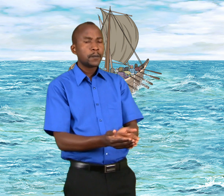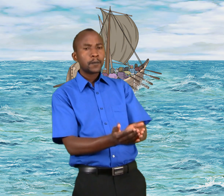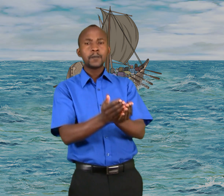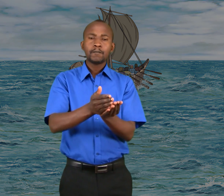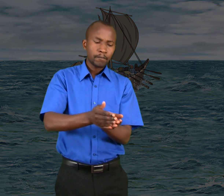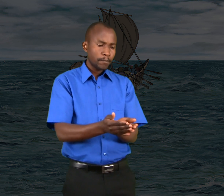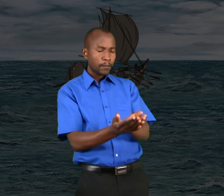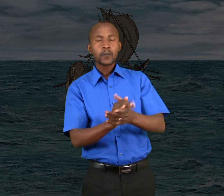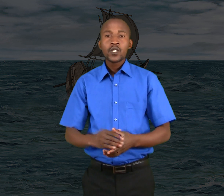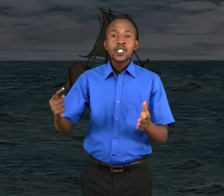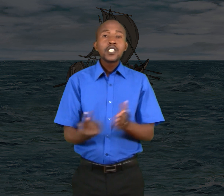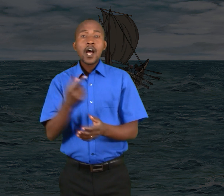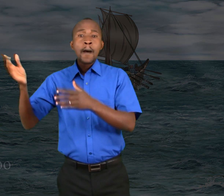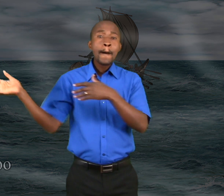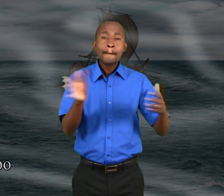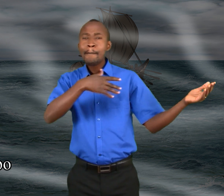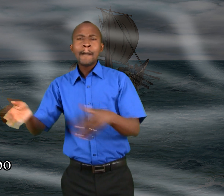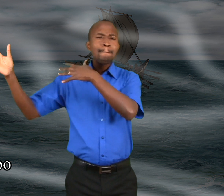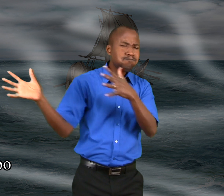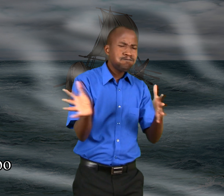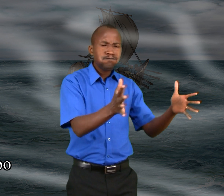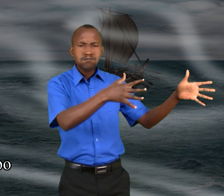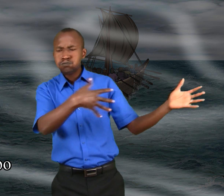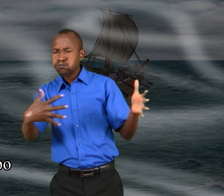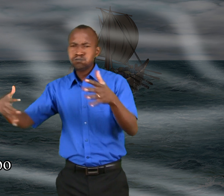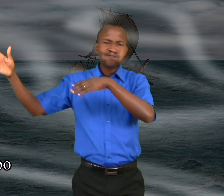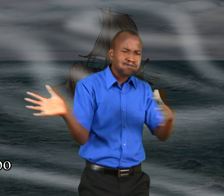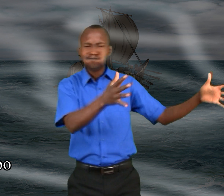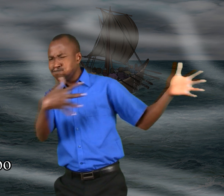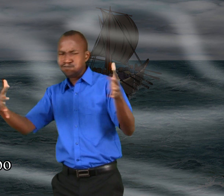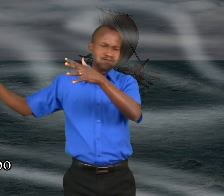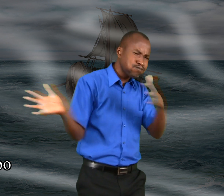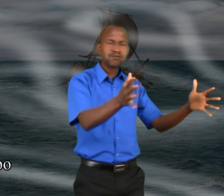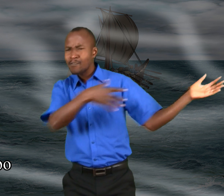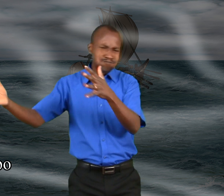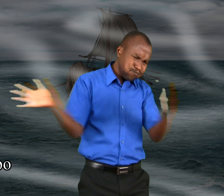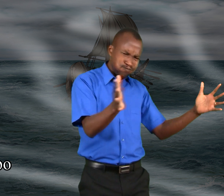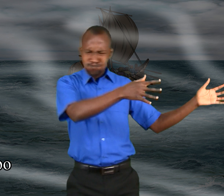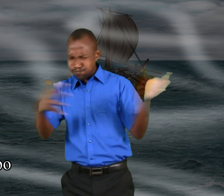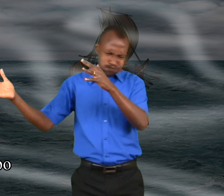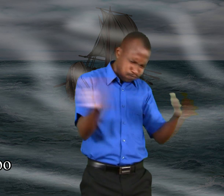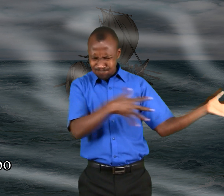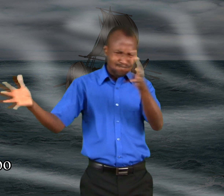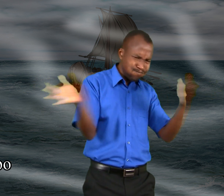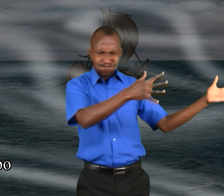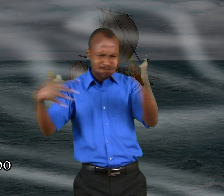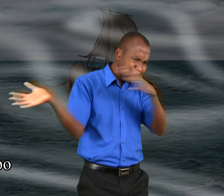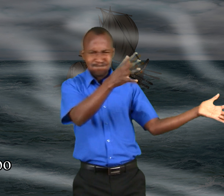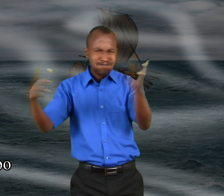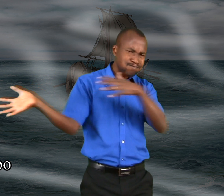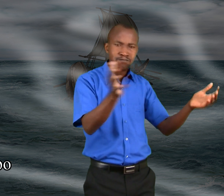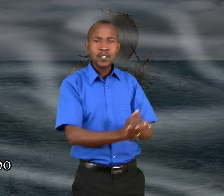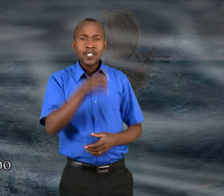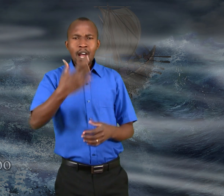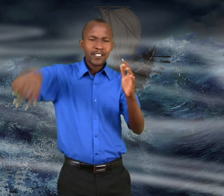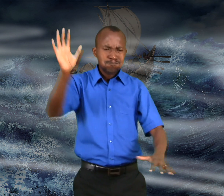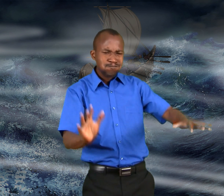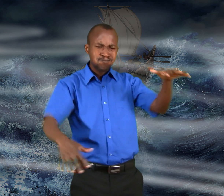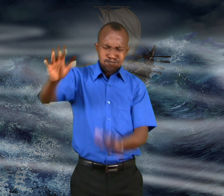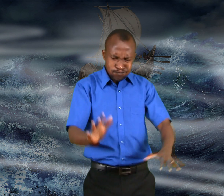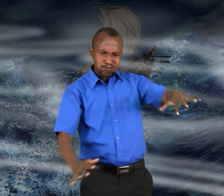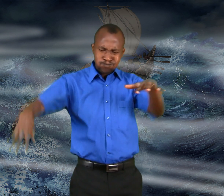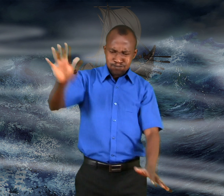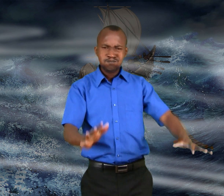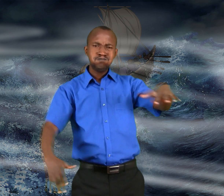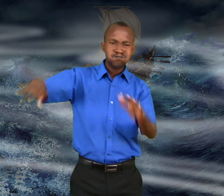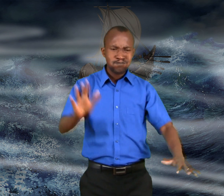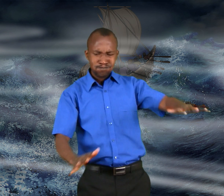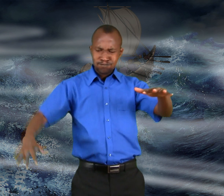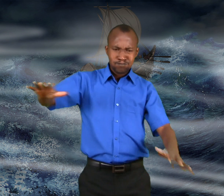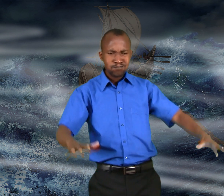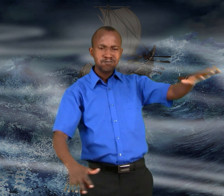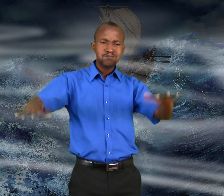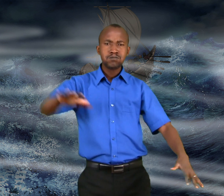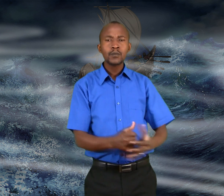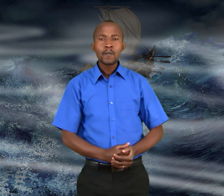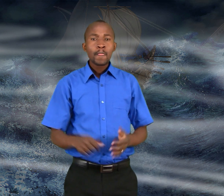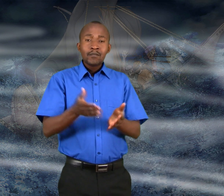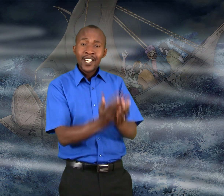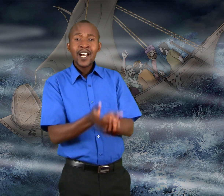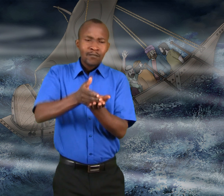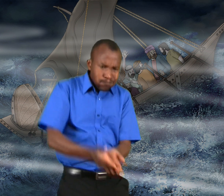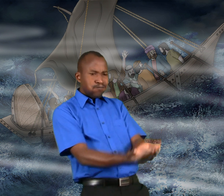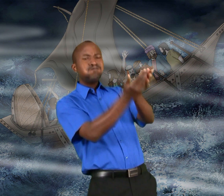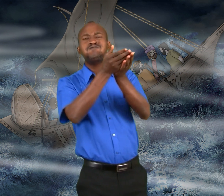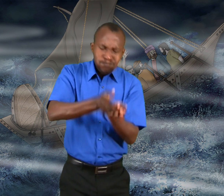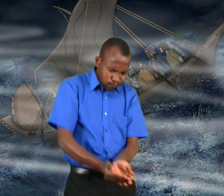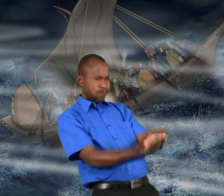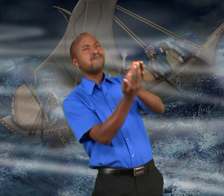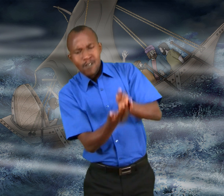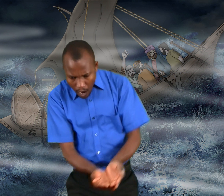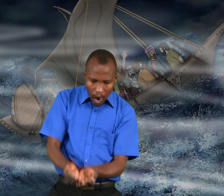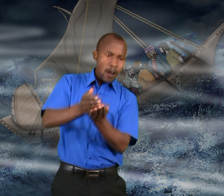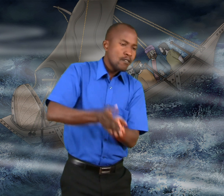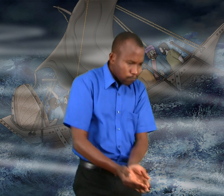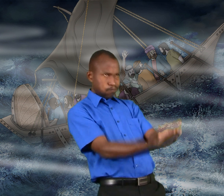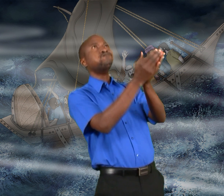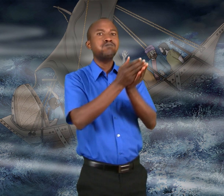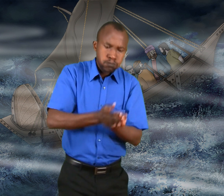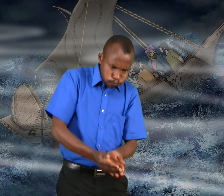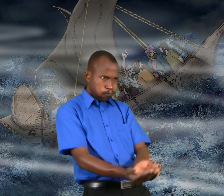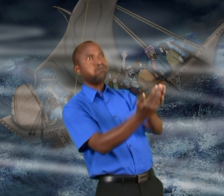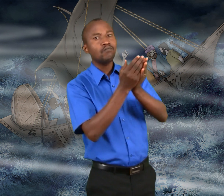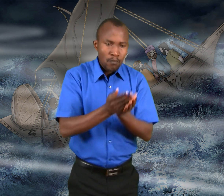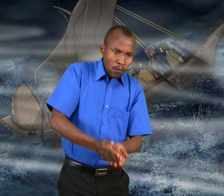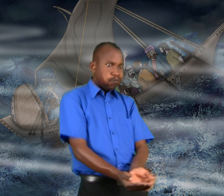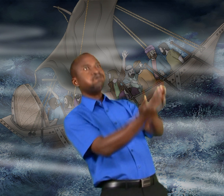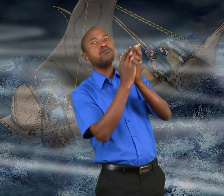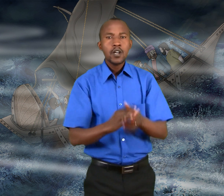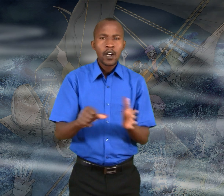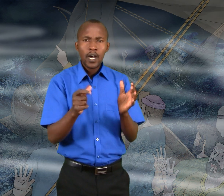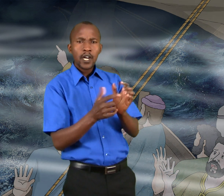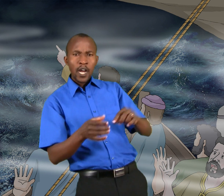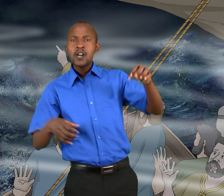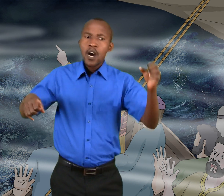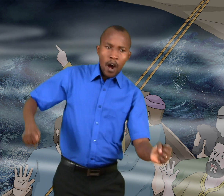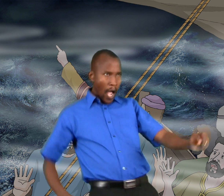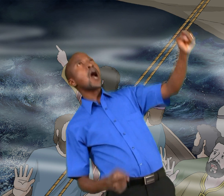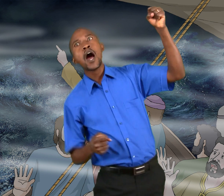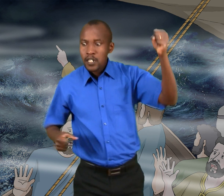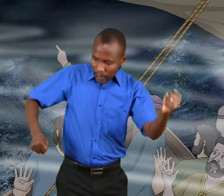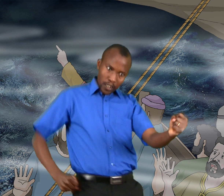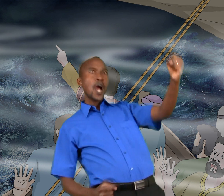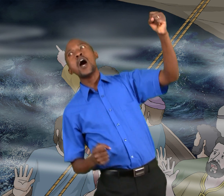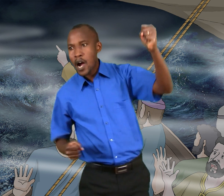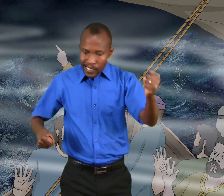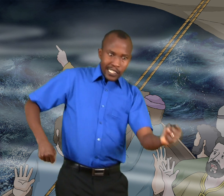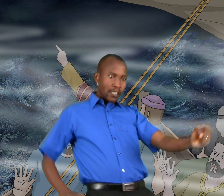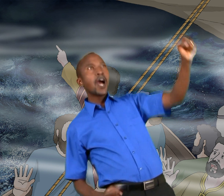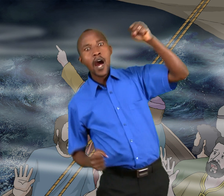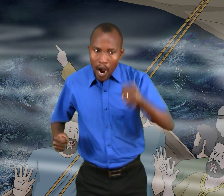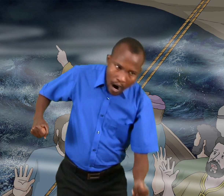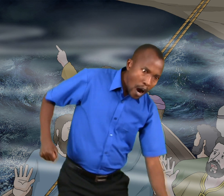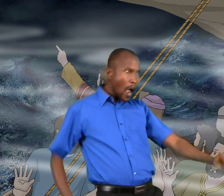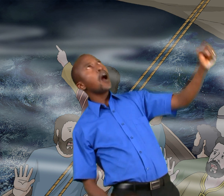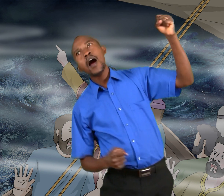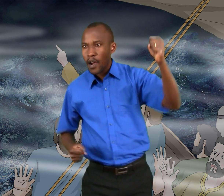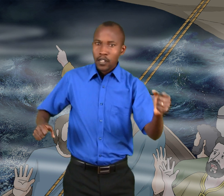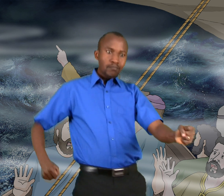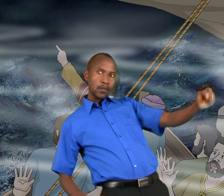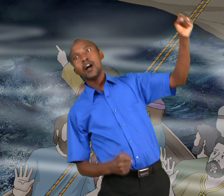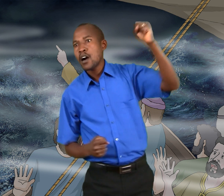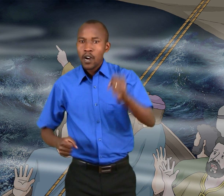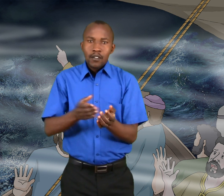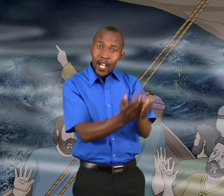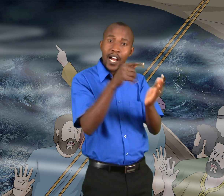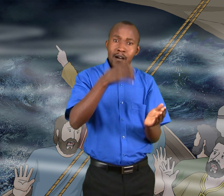Soon a violent windstorm came up, and the waves were breaking over the boat, so that it was being swamped.